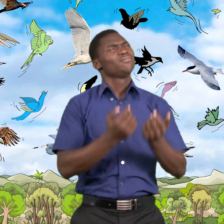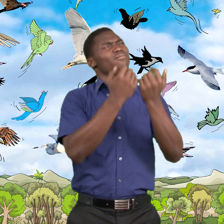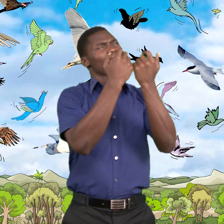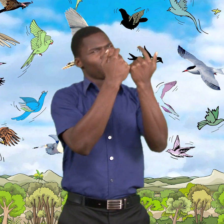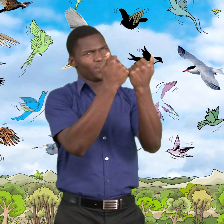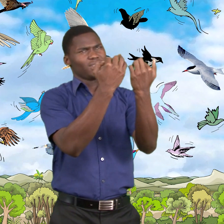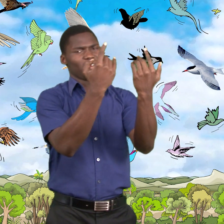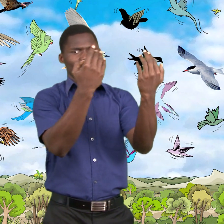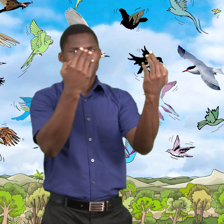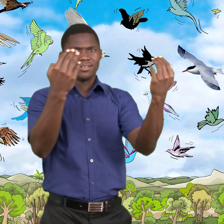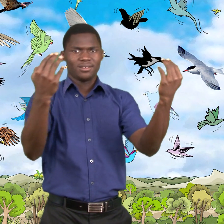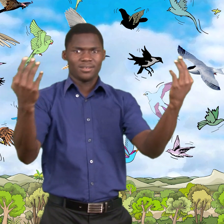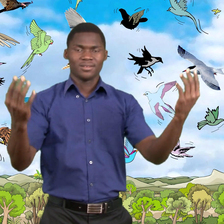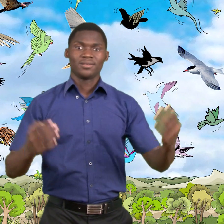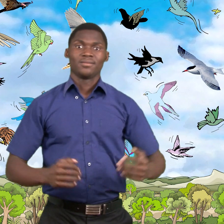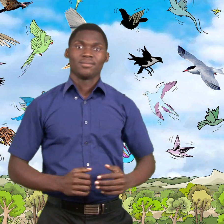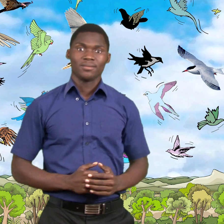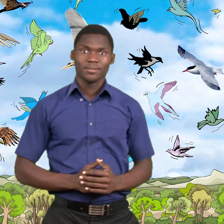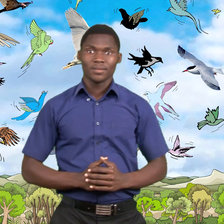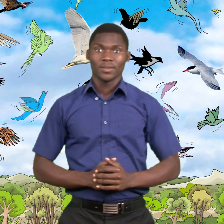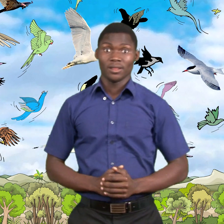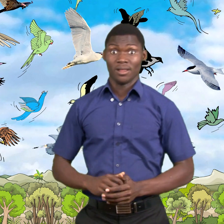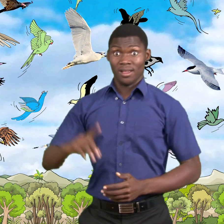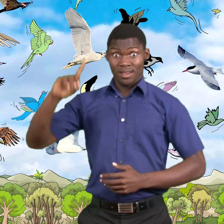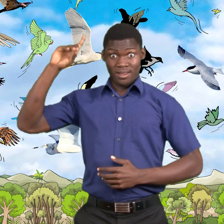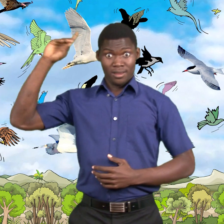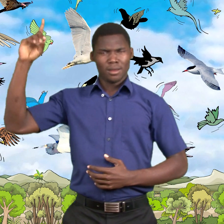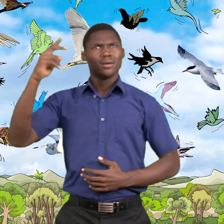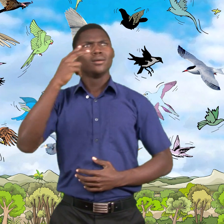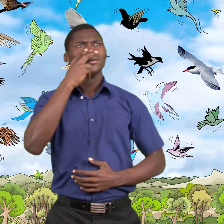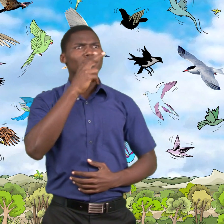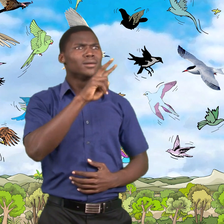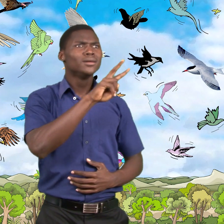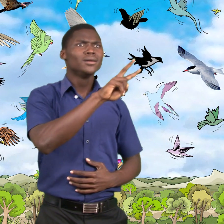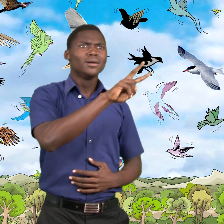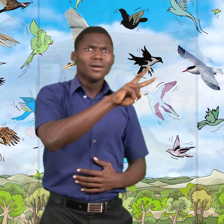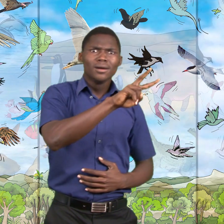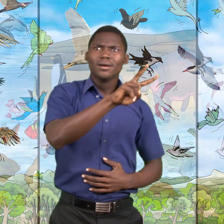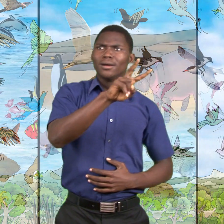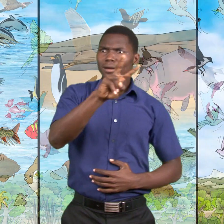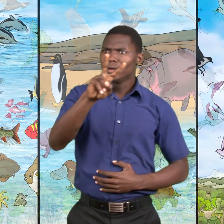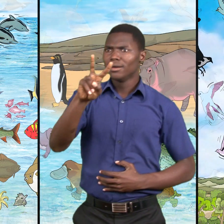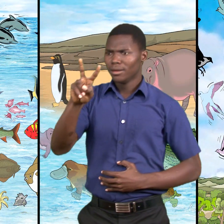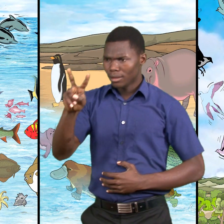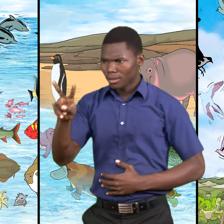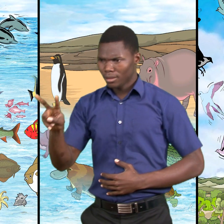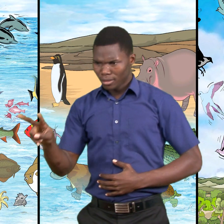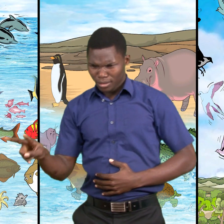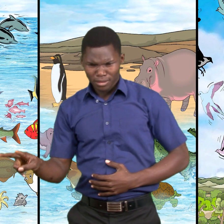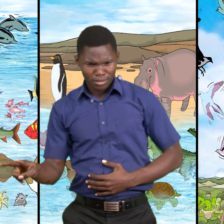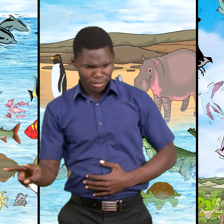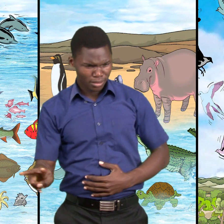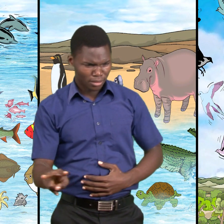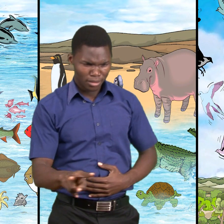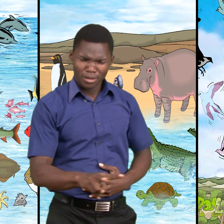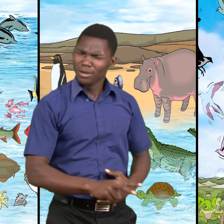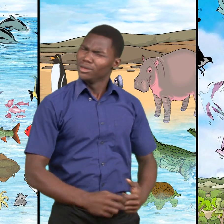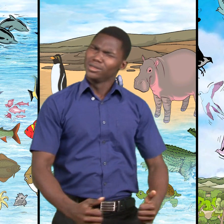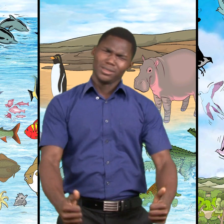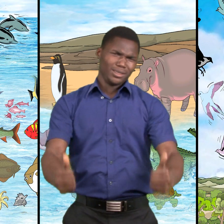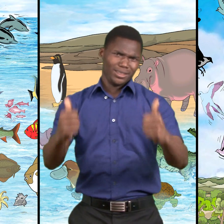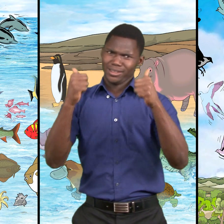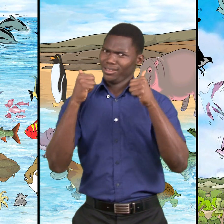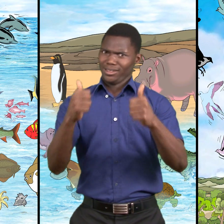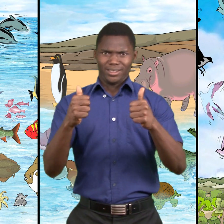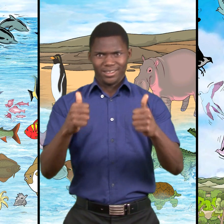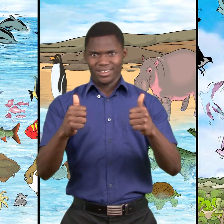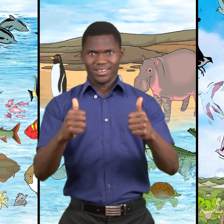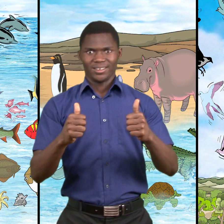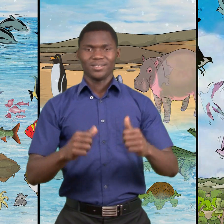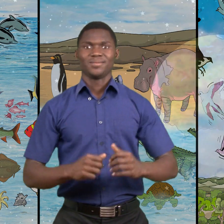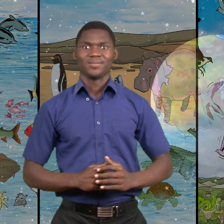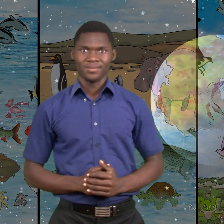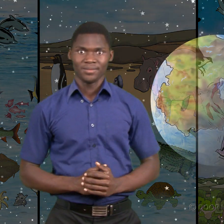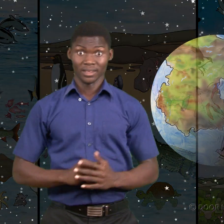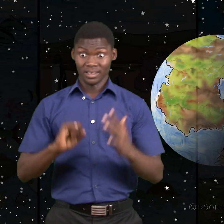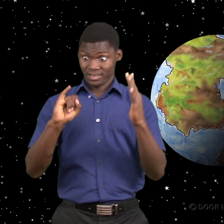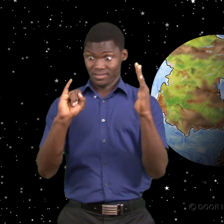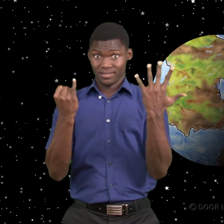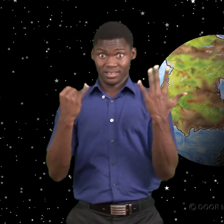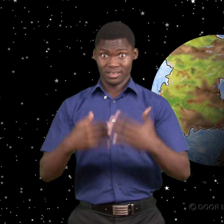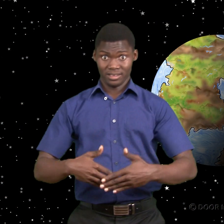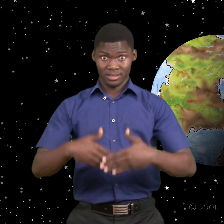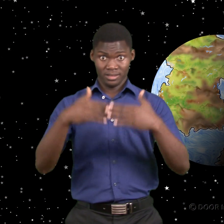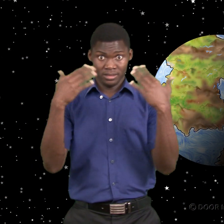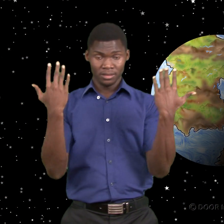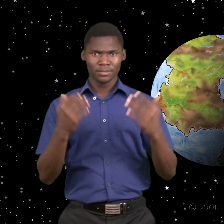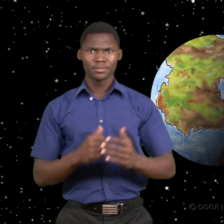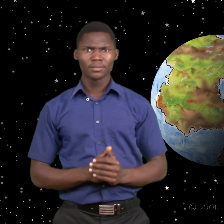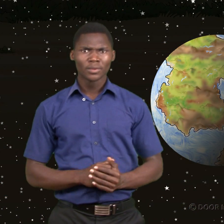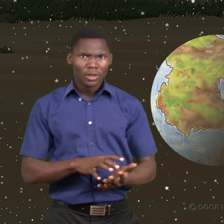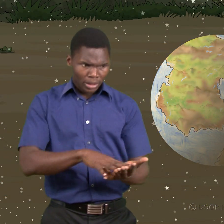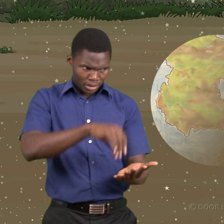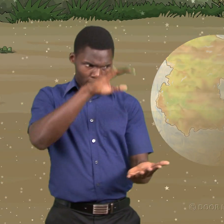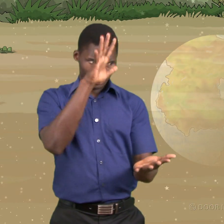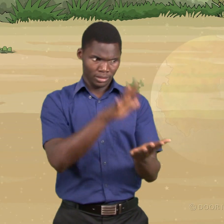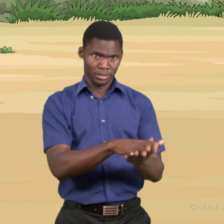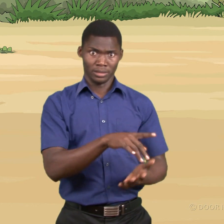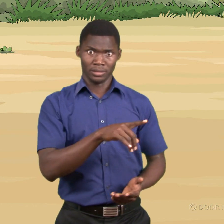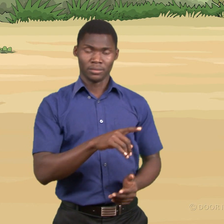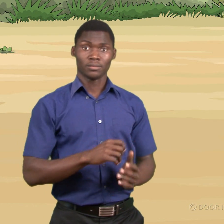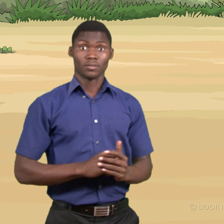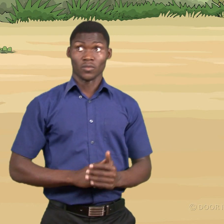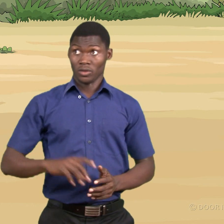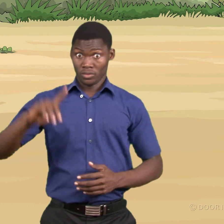And there was evening, and there was morning—the fifth day.